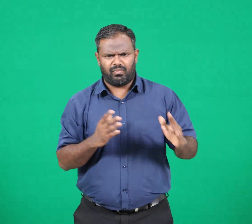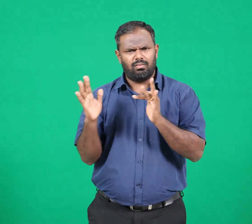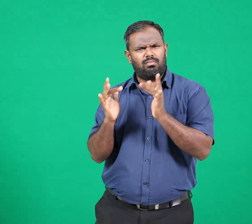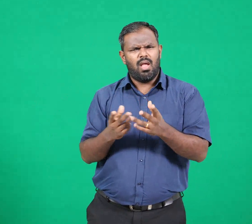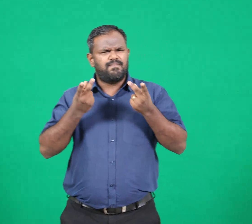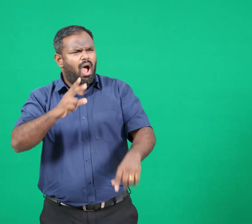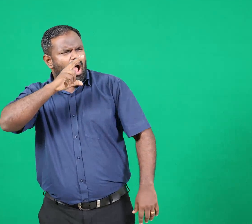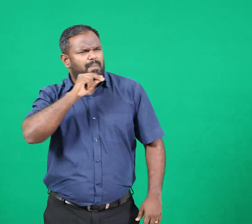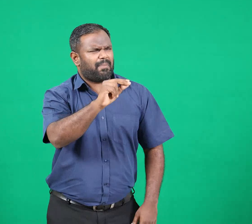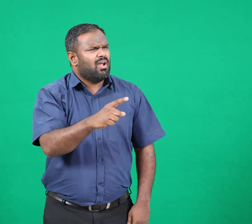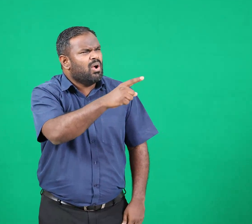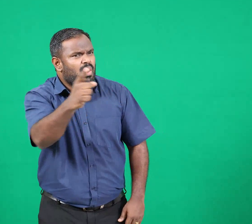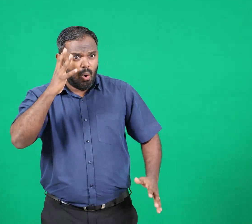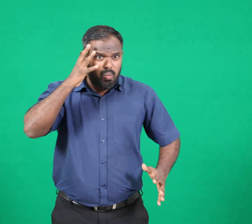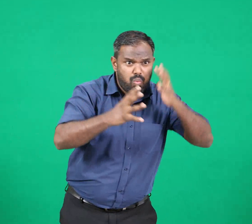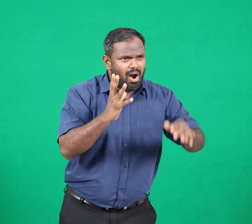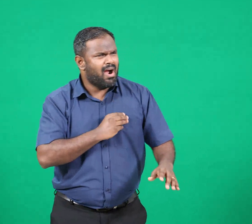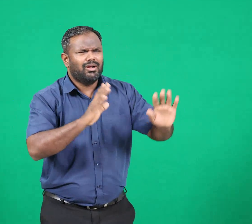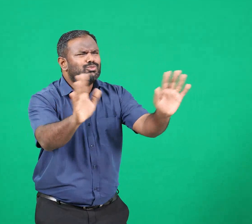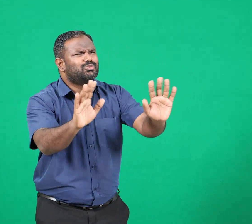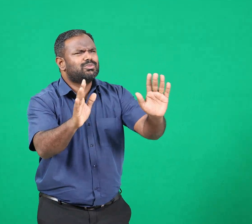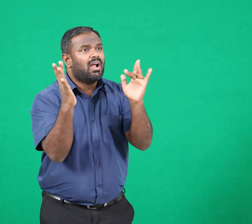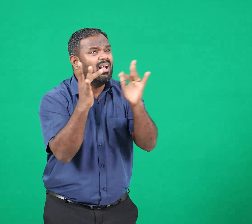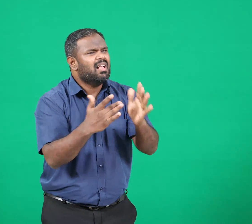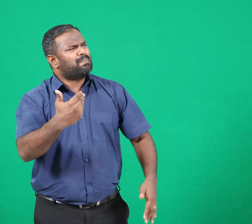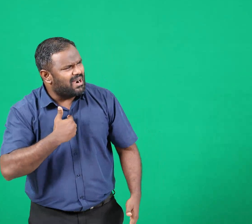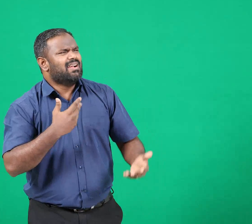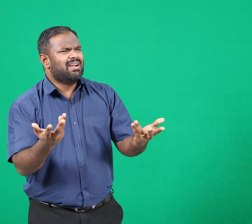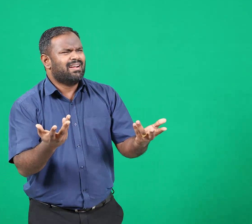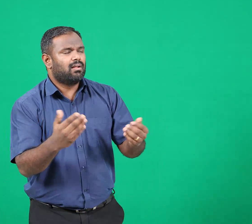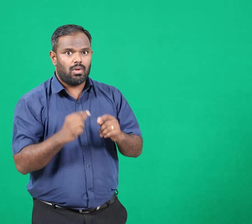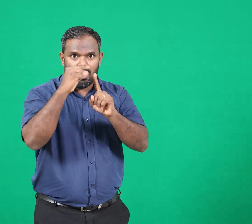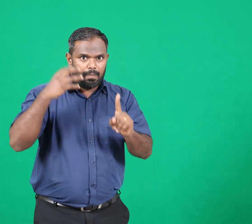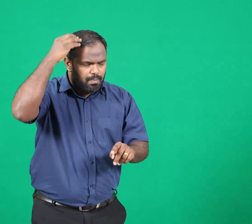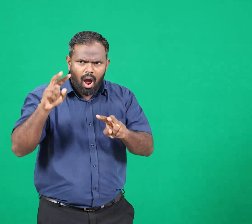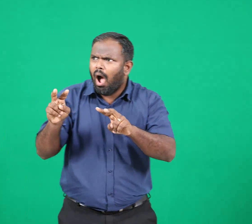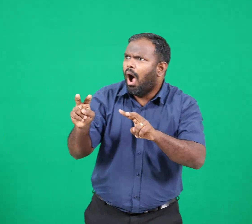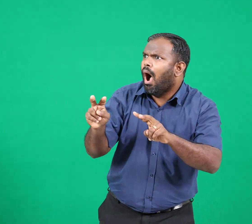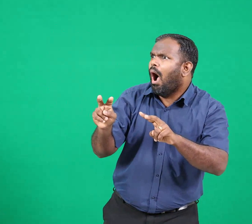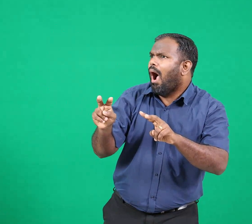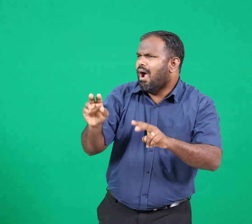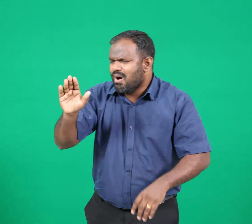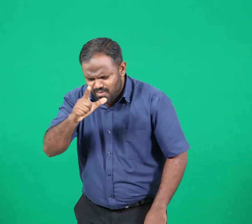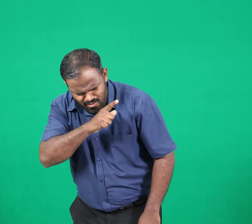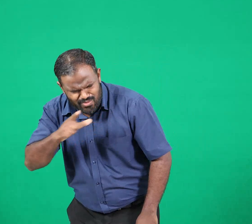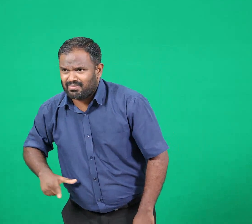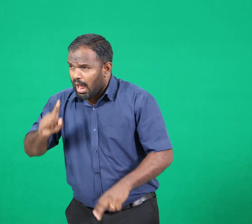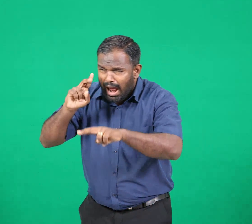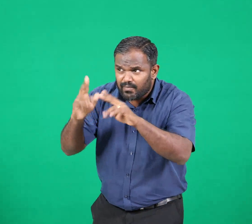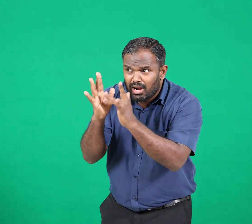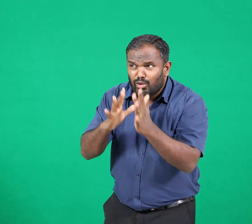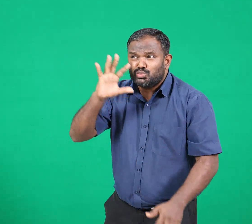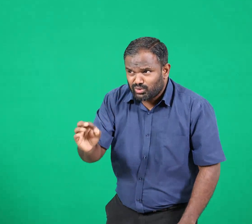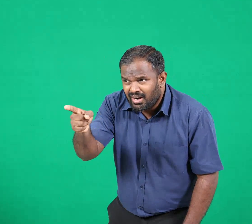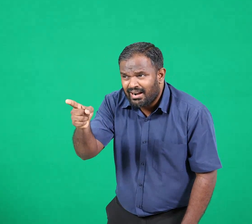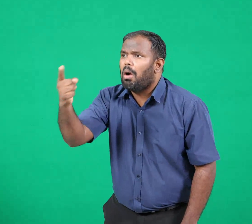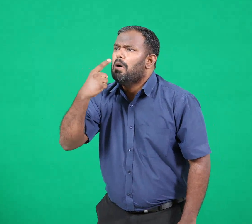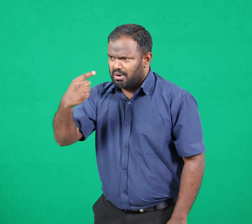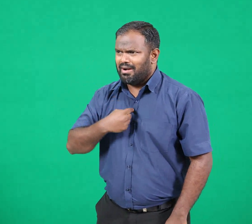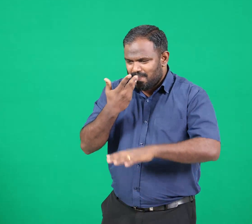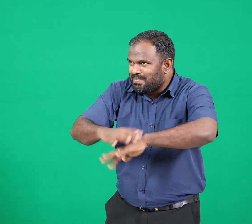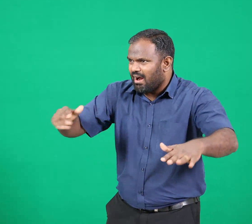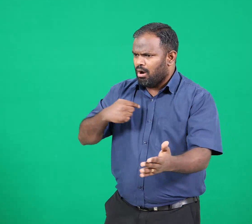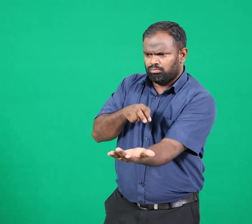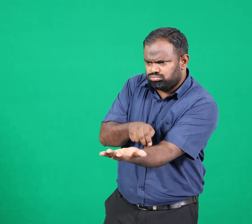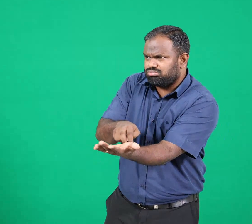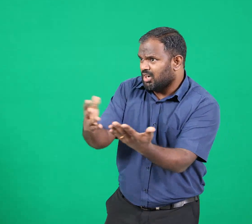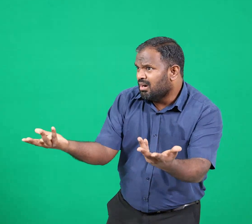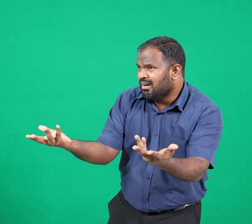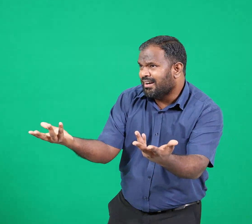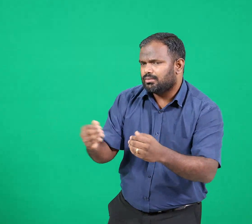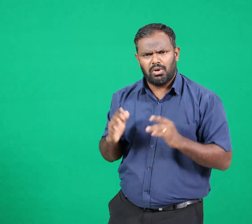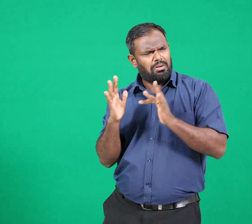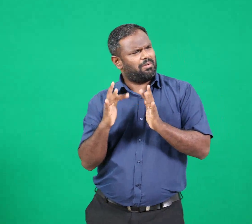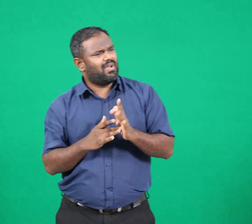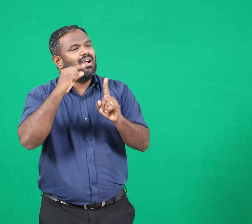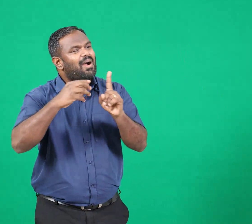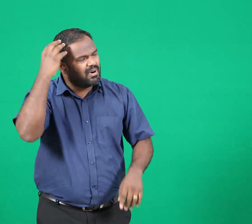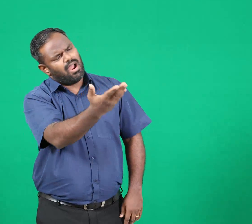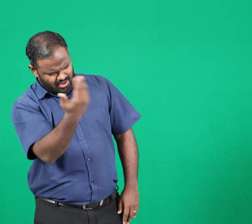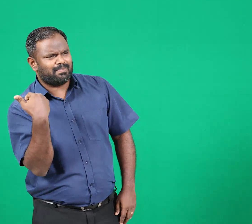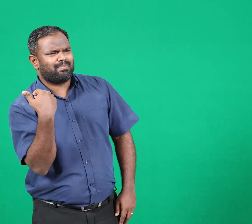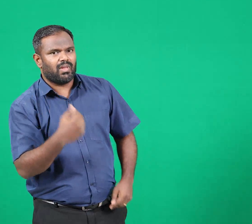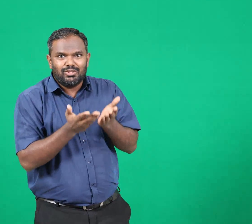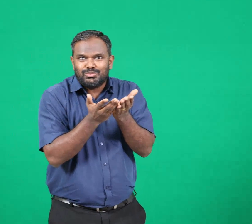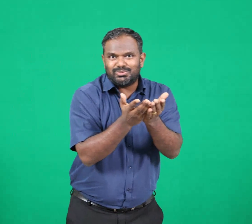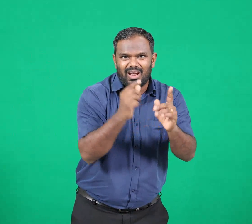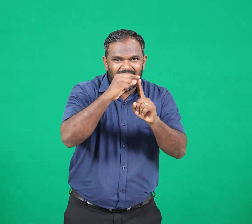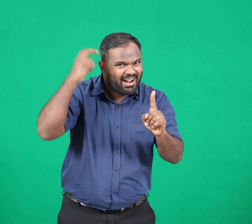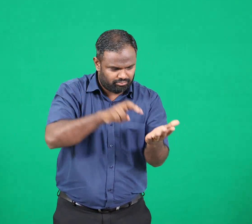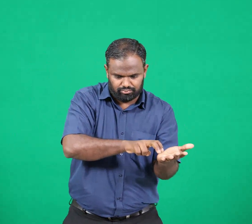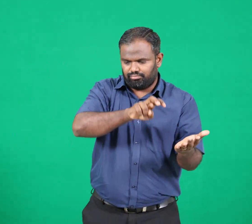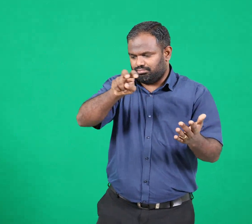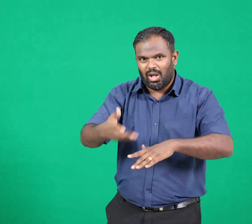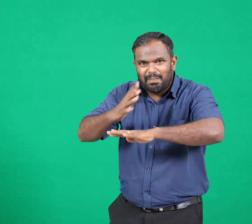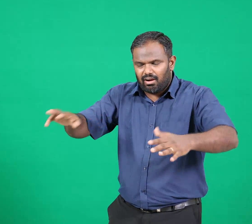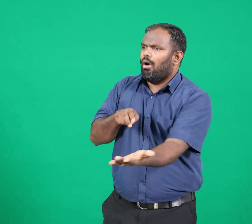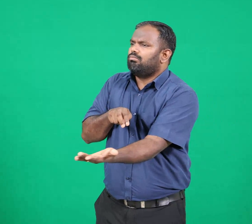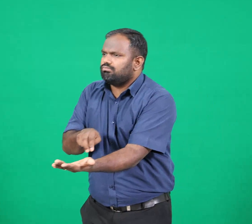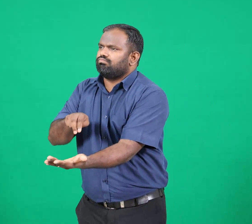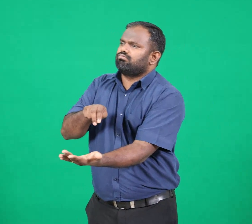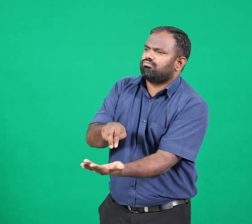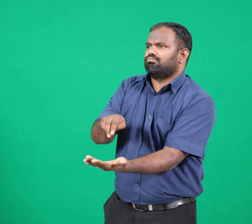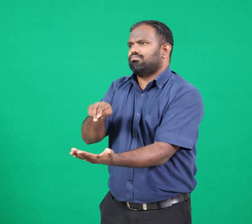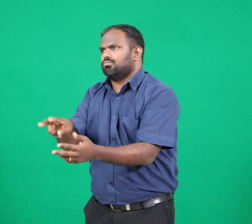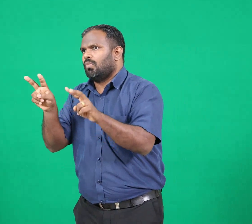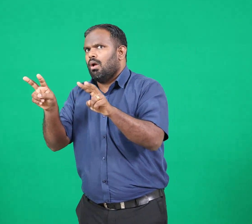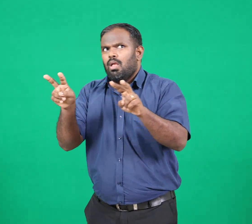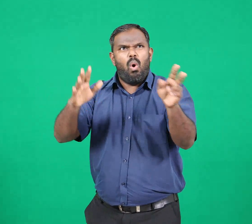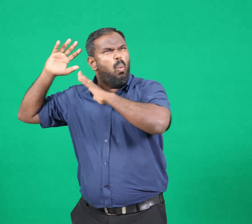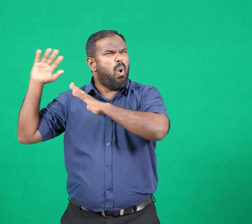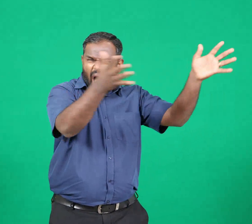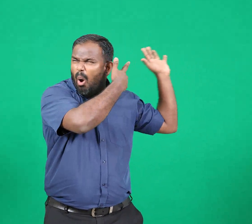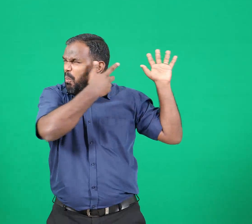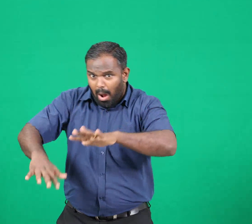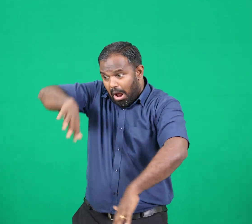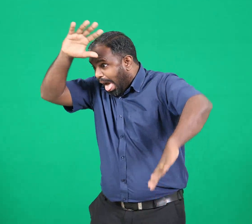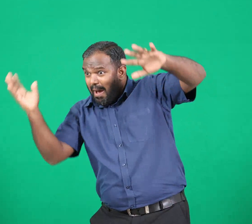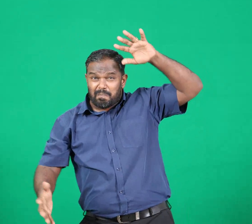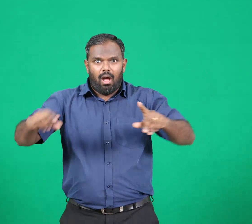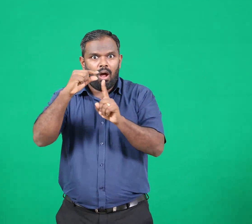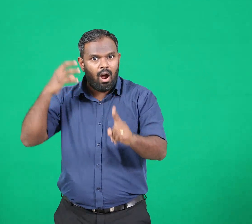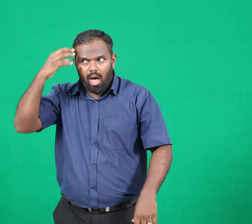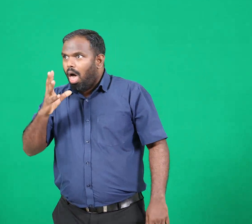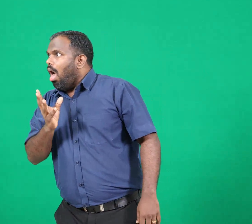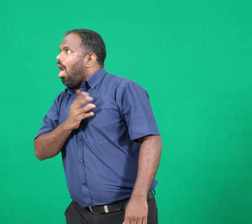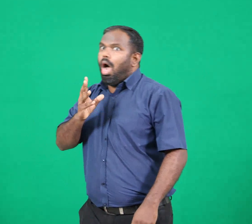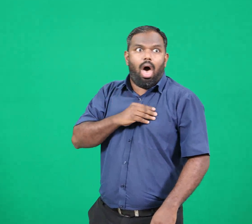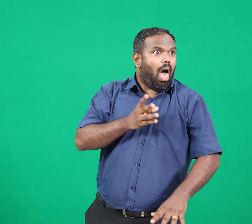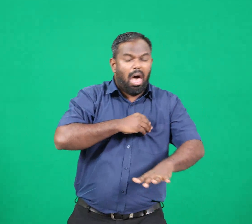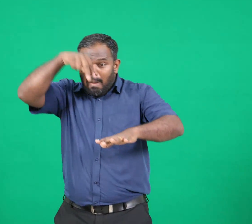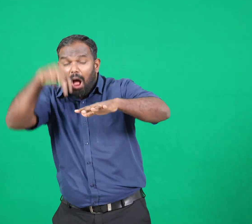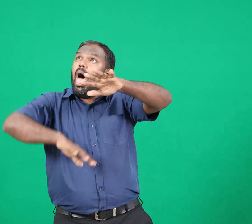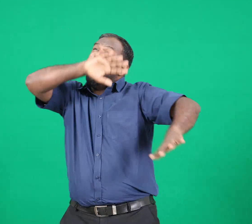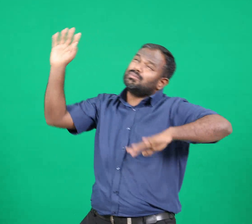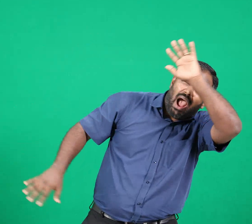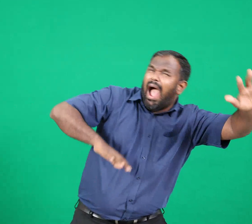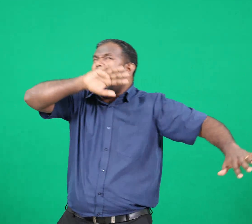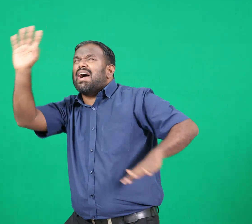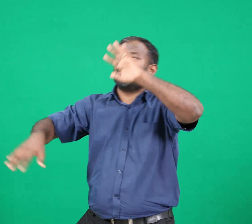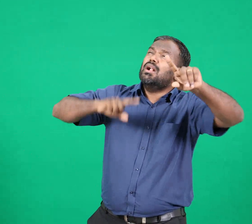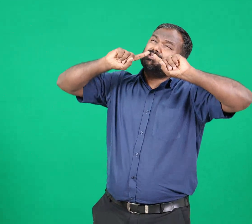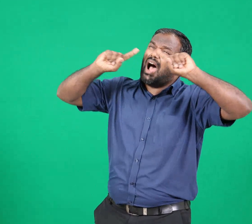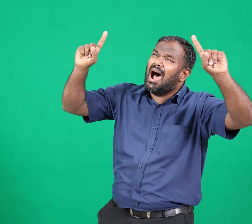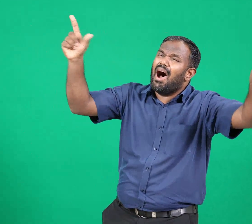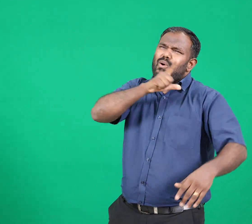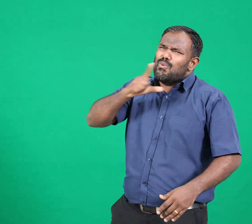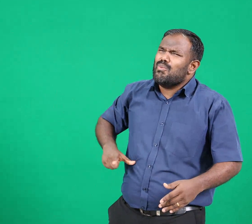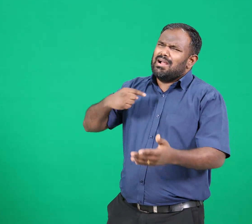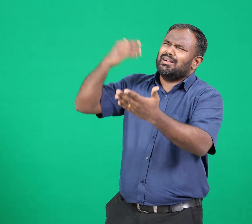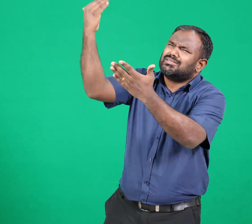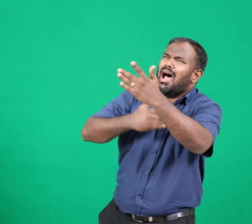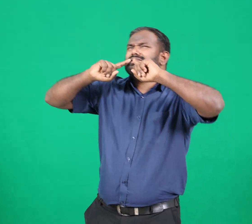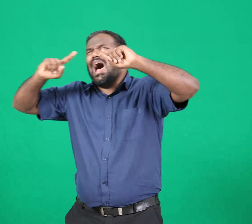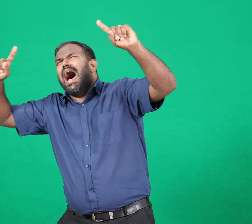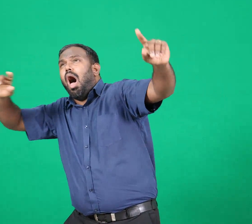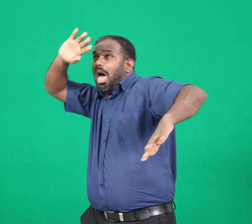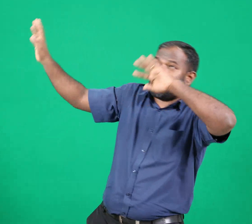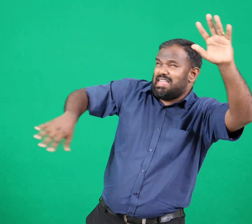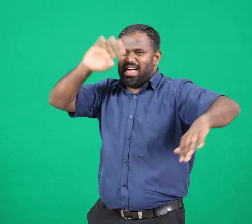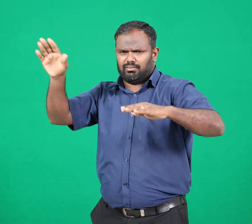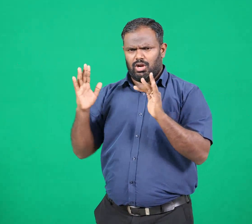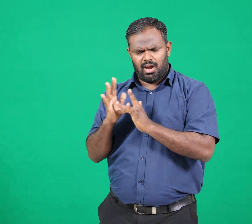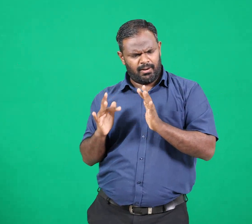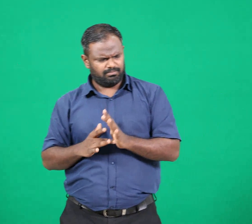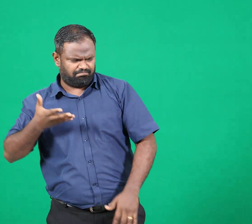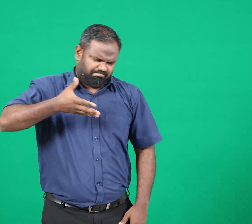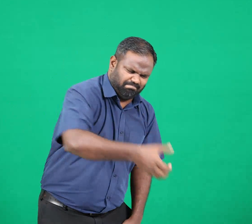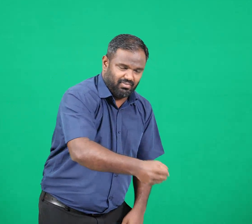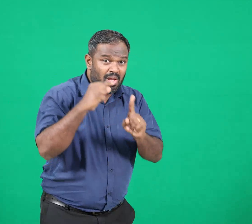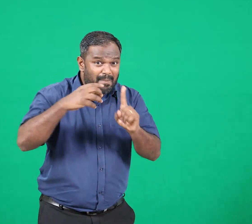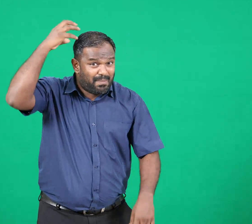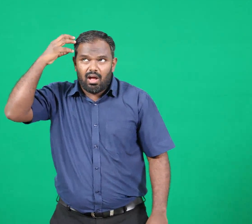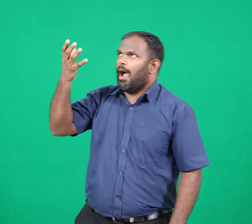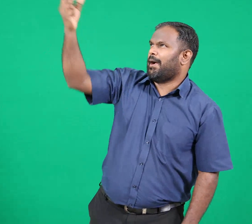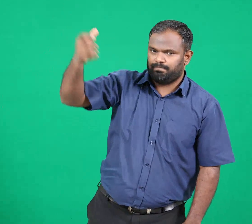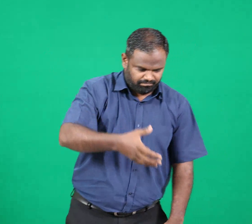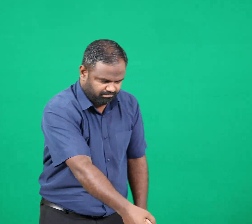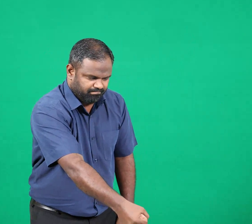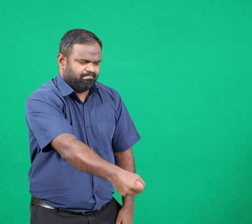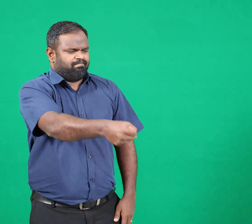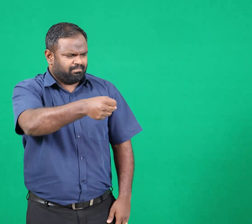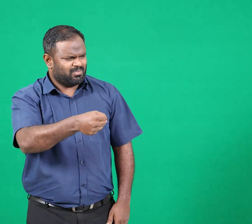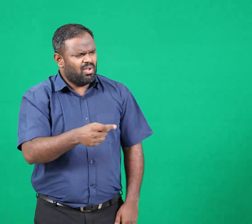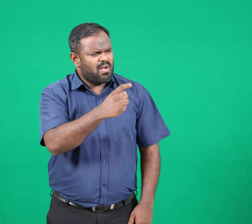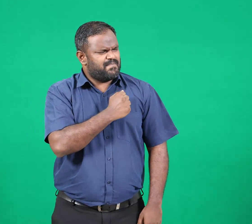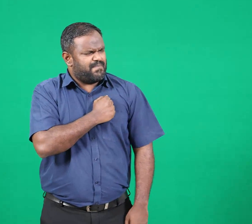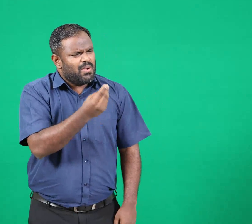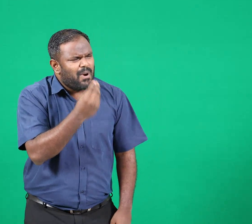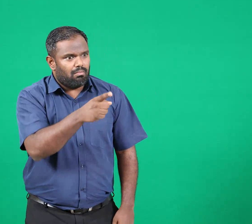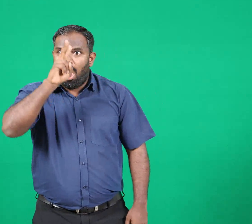Then Peter got down out of the boat, walked on the water, and came toward Jesus. But when he saw the strength of the wind, he was afraid, and beginning to sink, cried out, "Lord, save me!" Immediately Jesus reached out His hand and took hold of Peter.